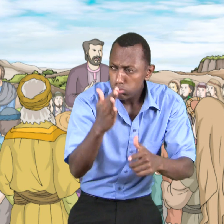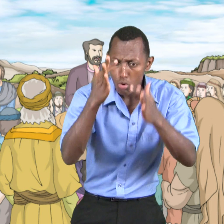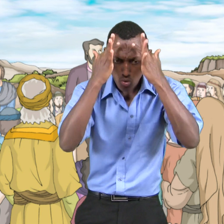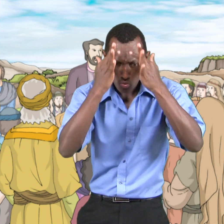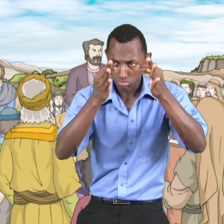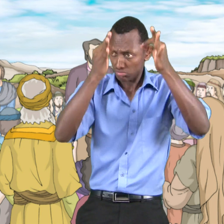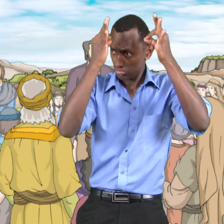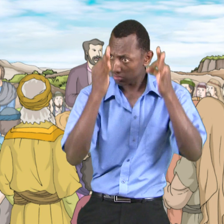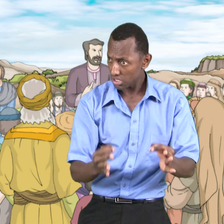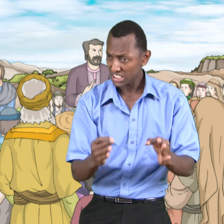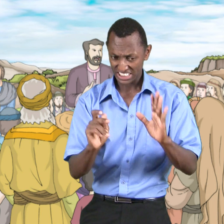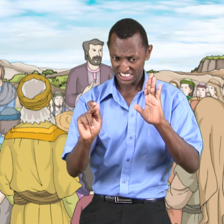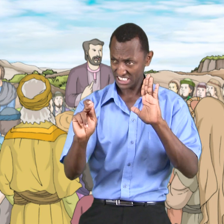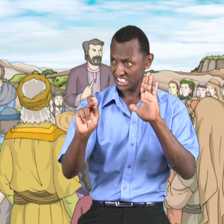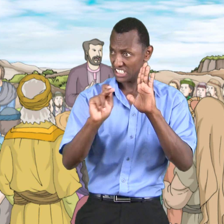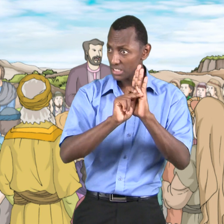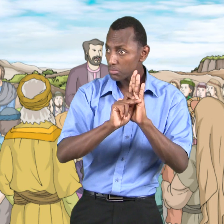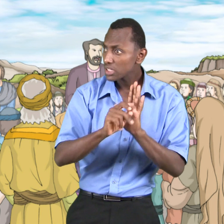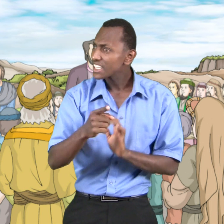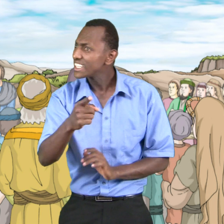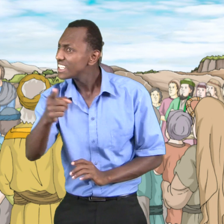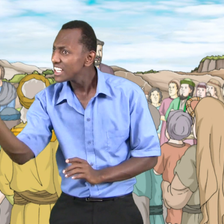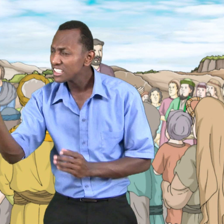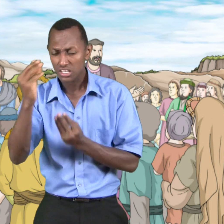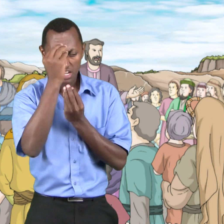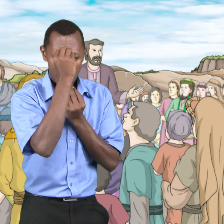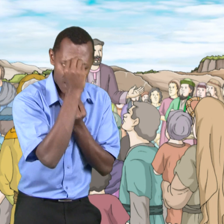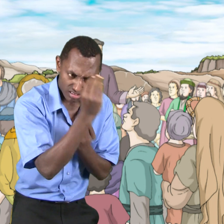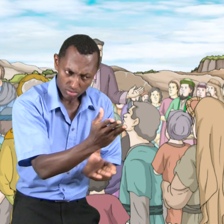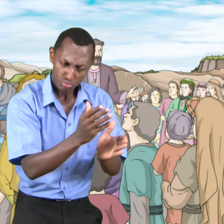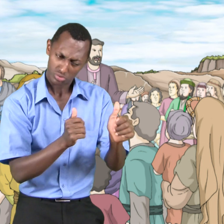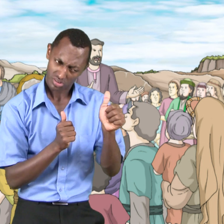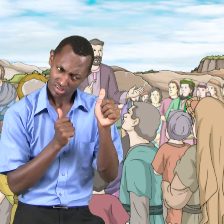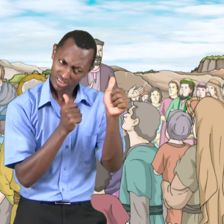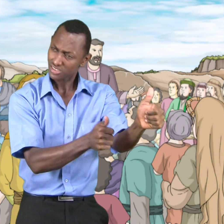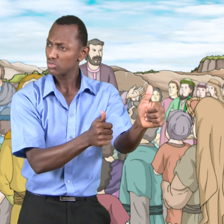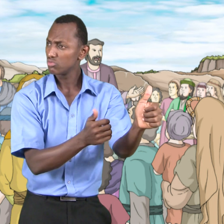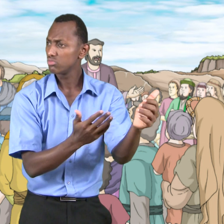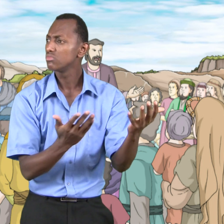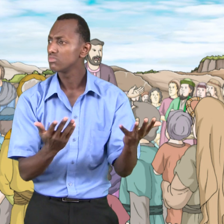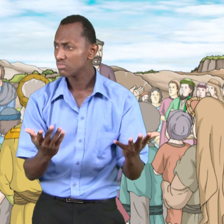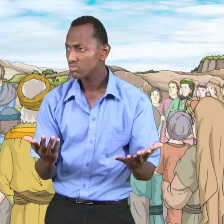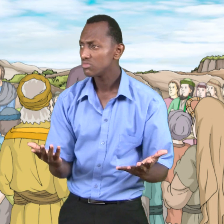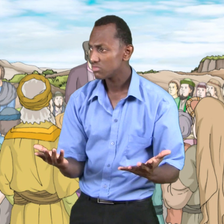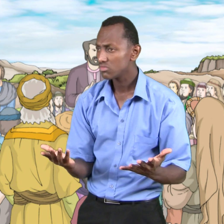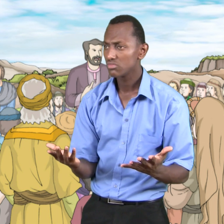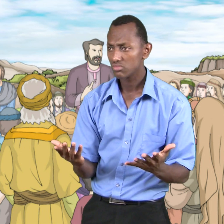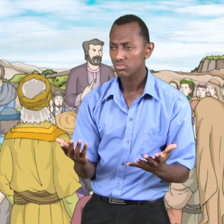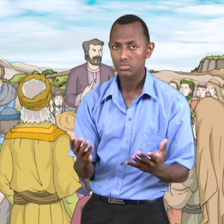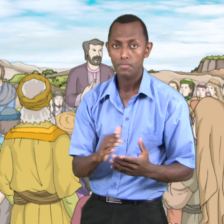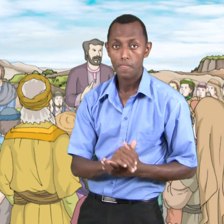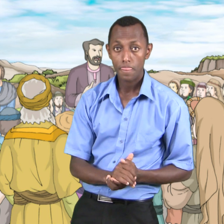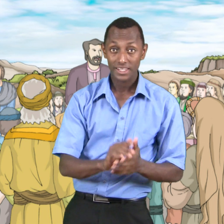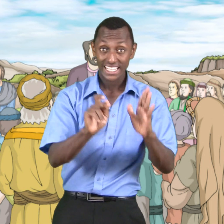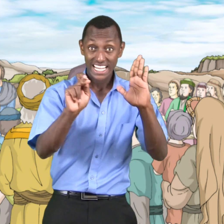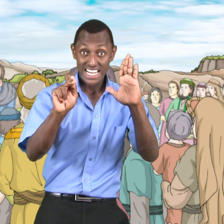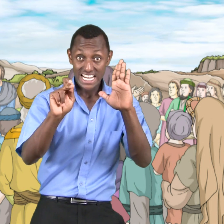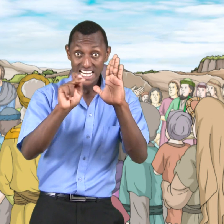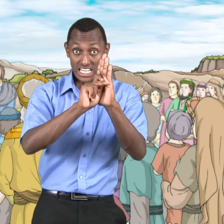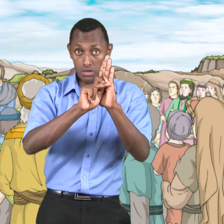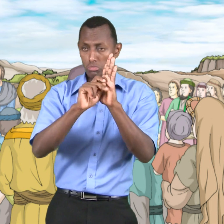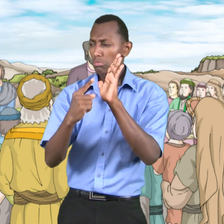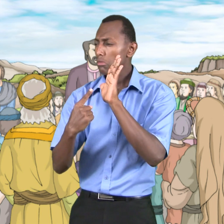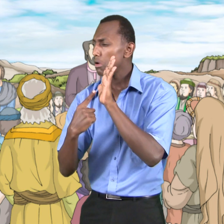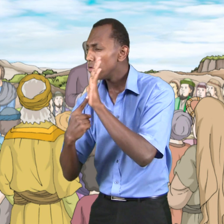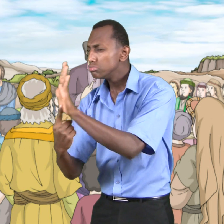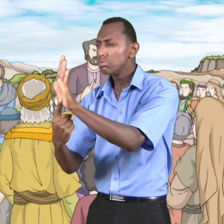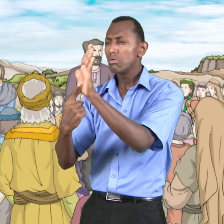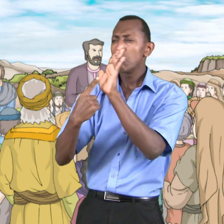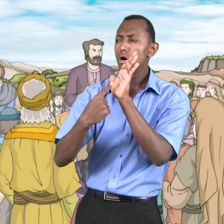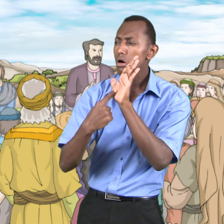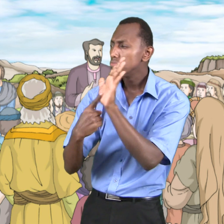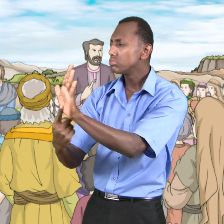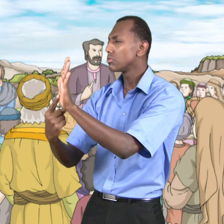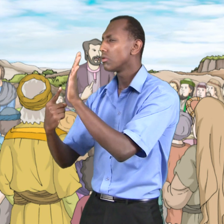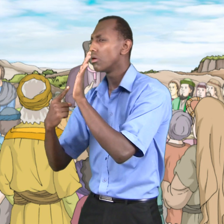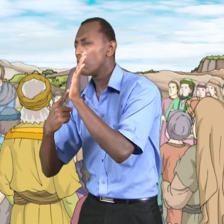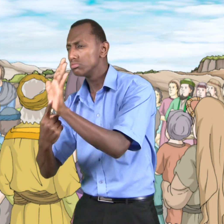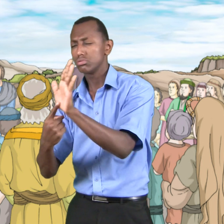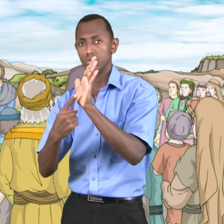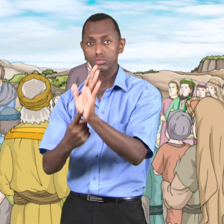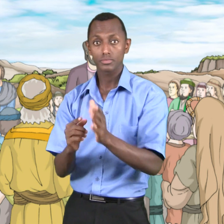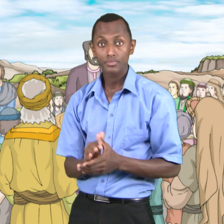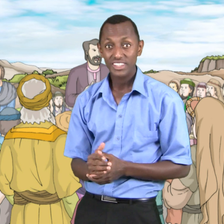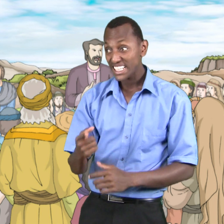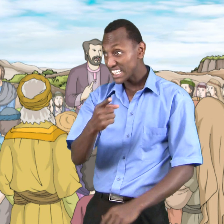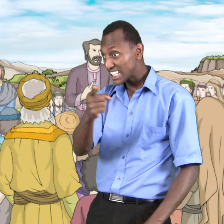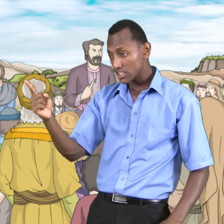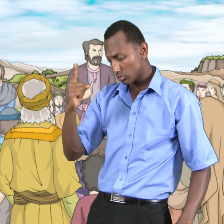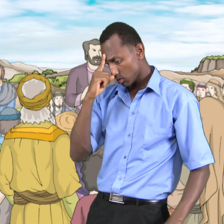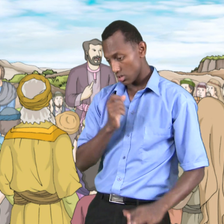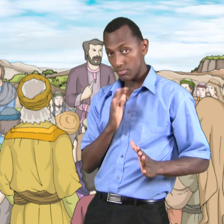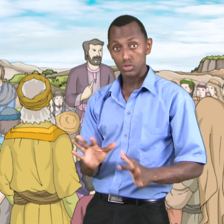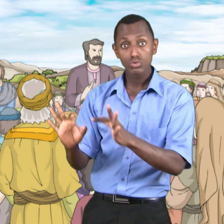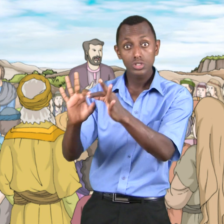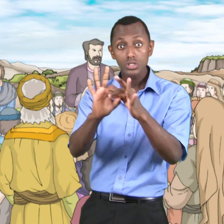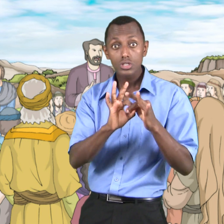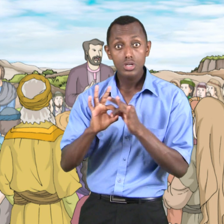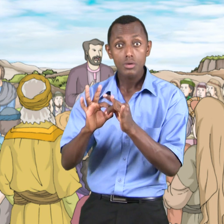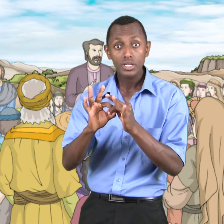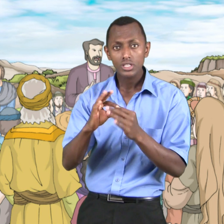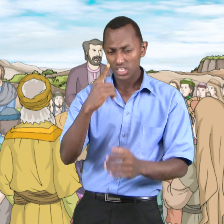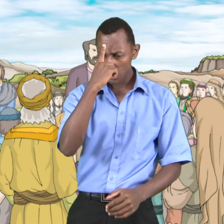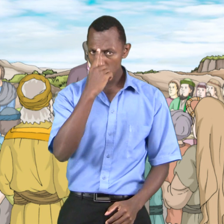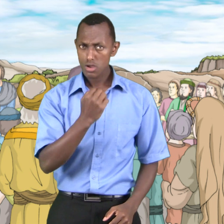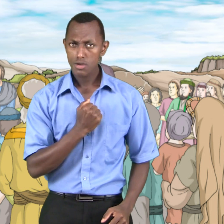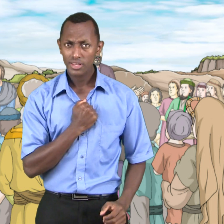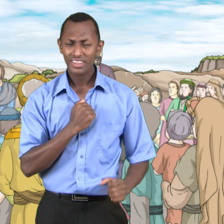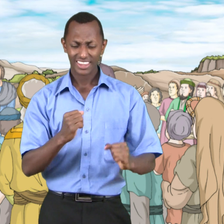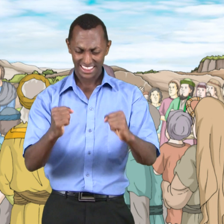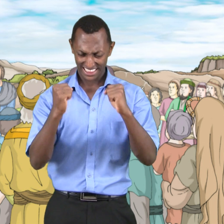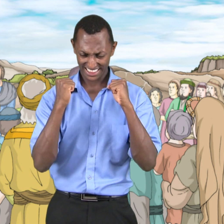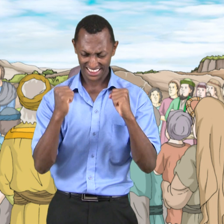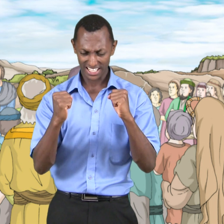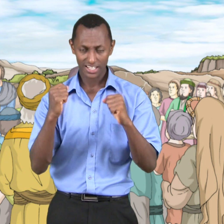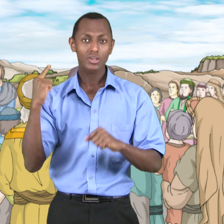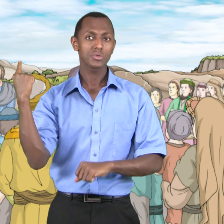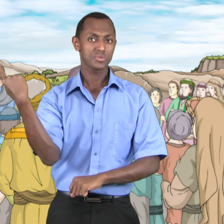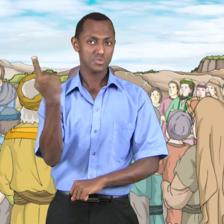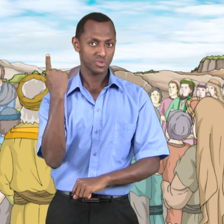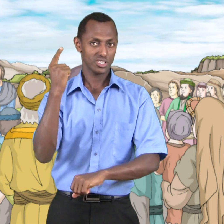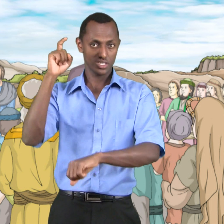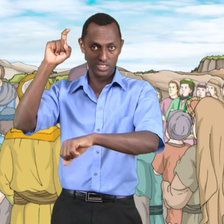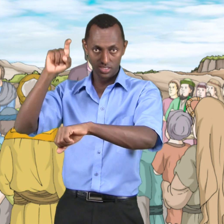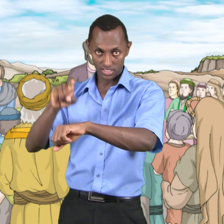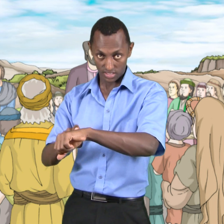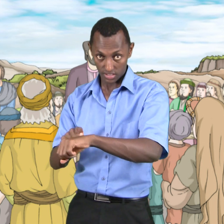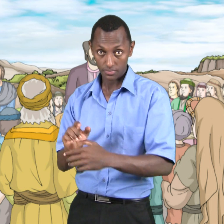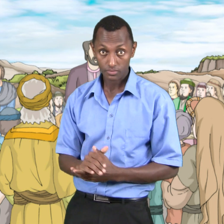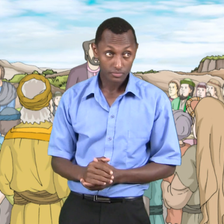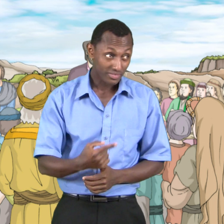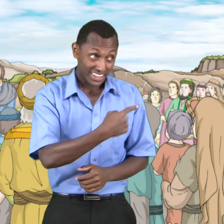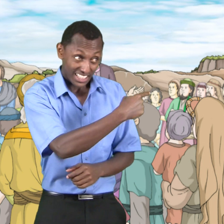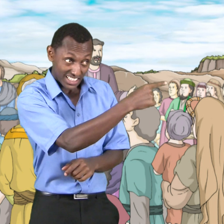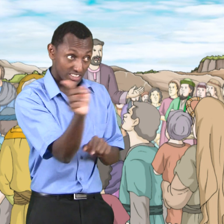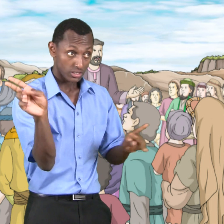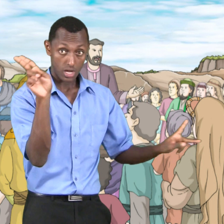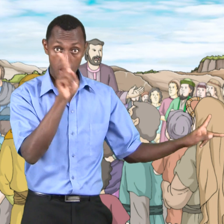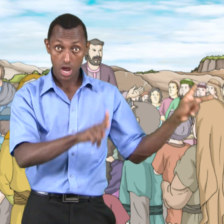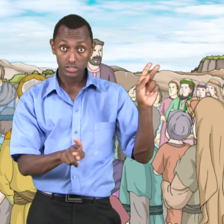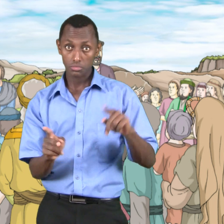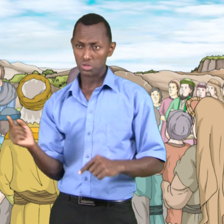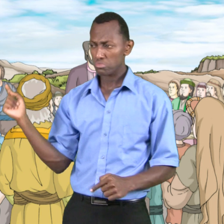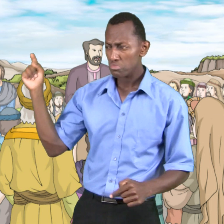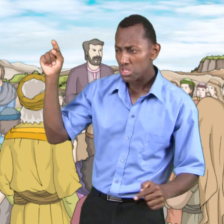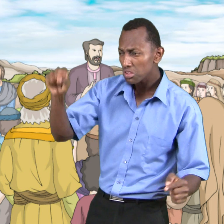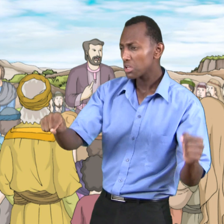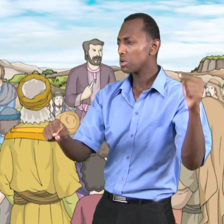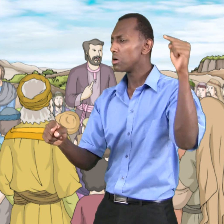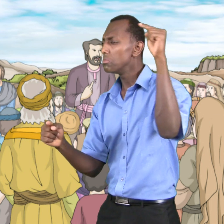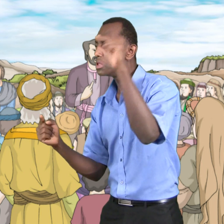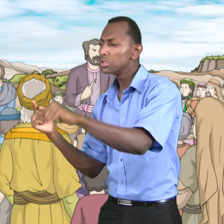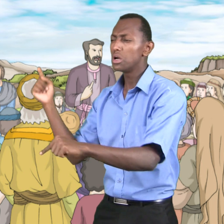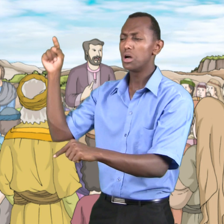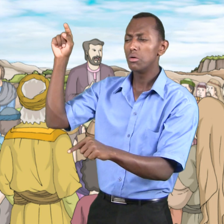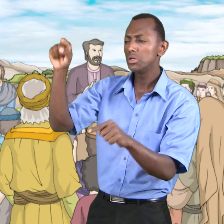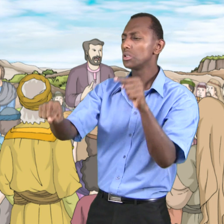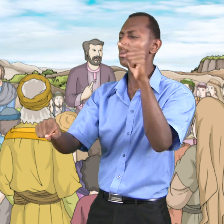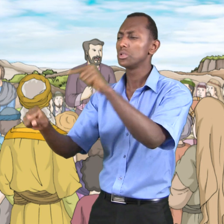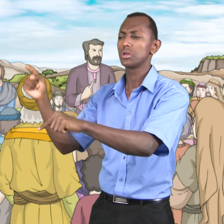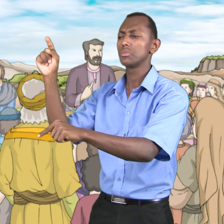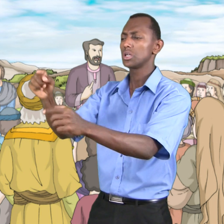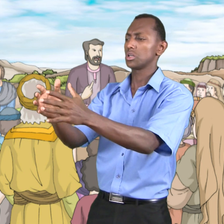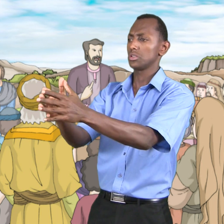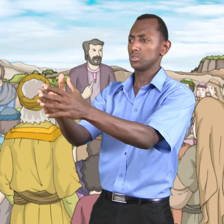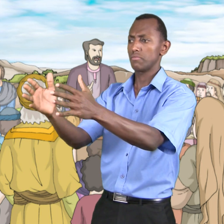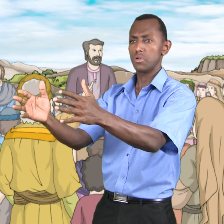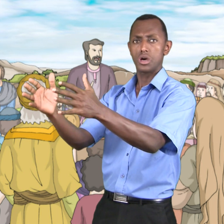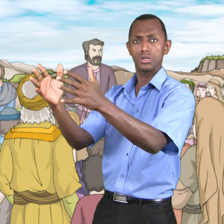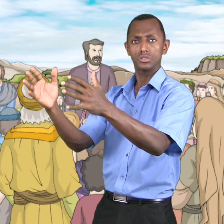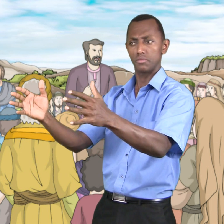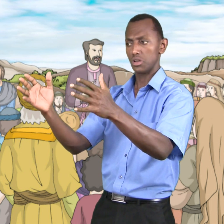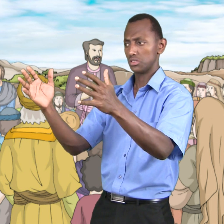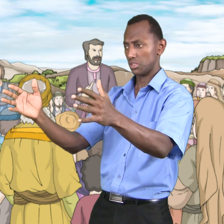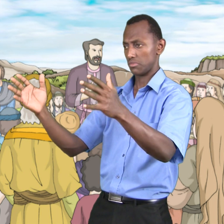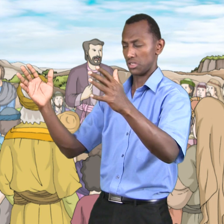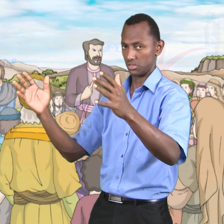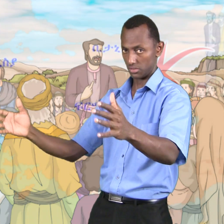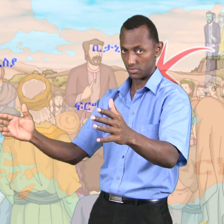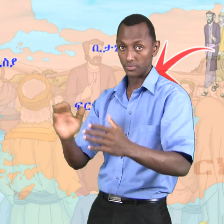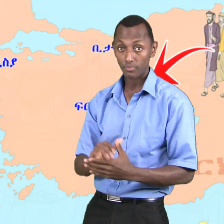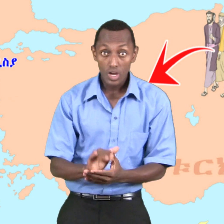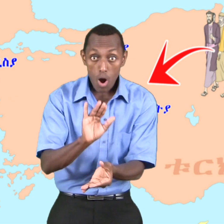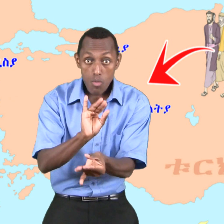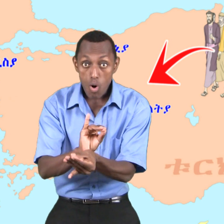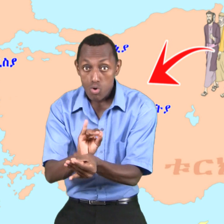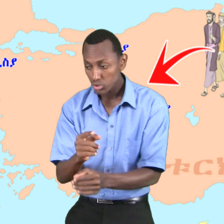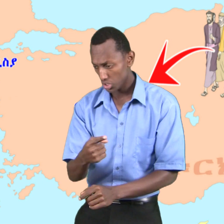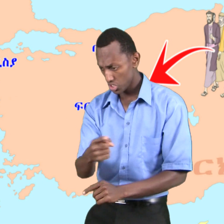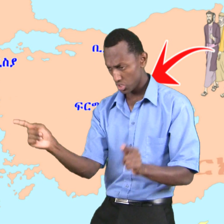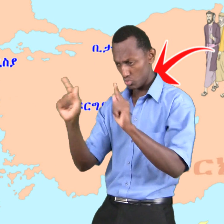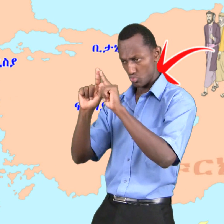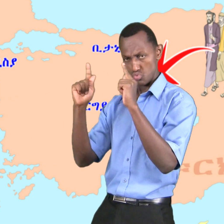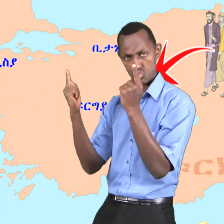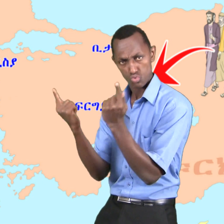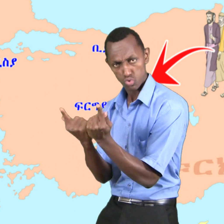So the churches were strengthened in the faith and grew daily in numbers.